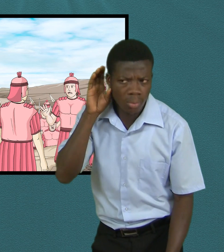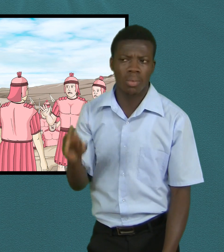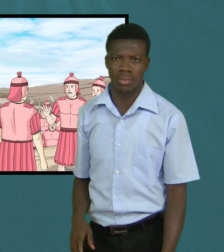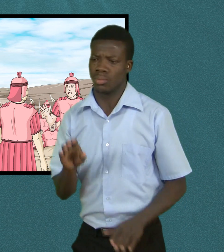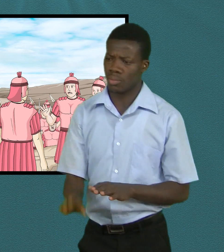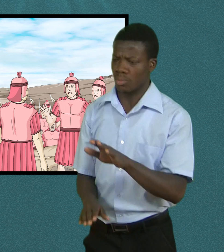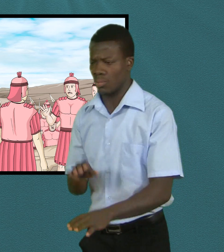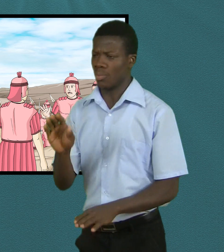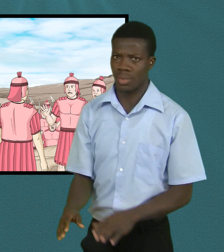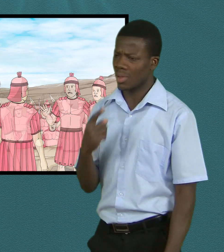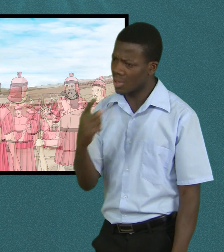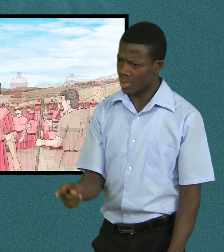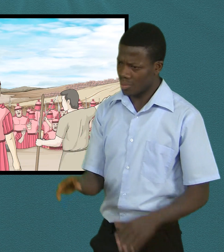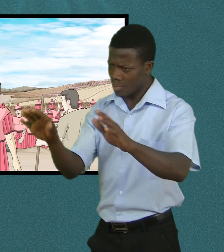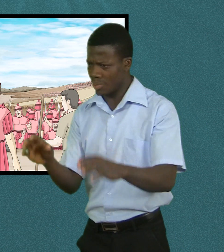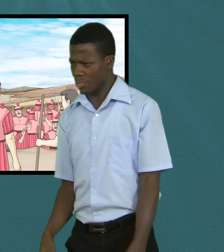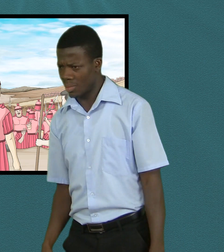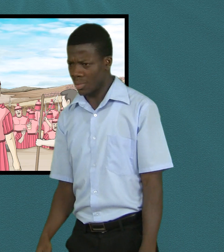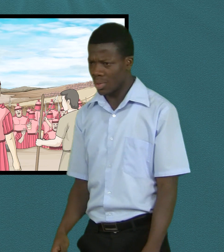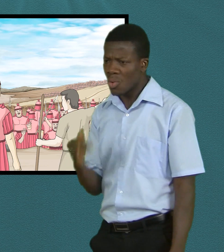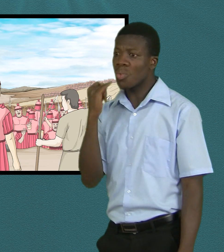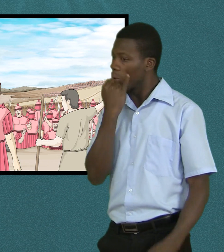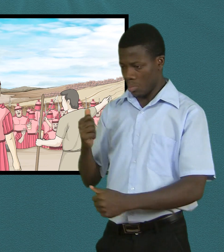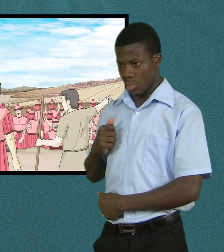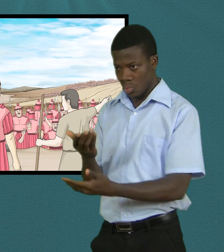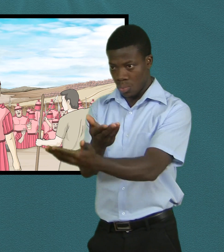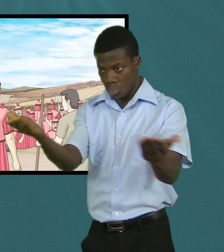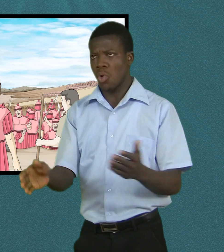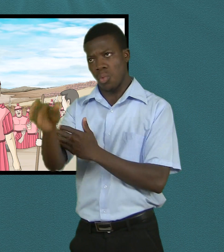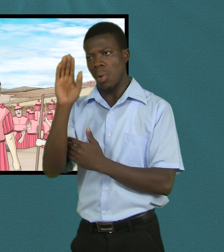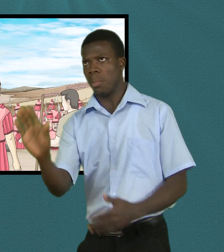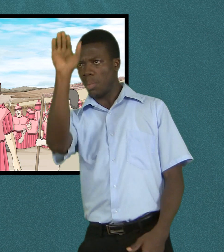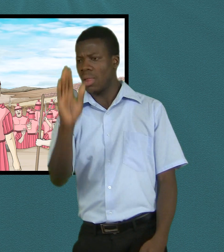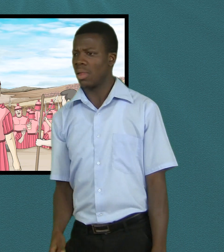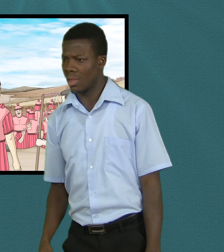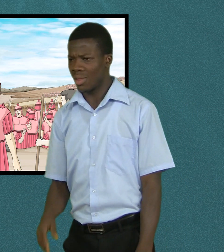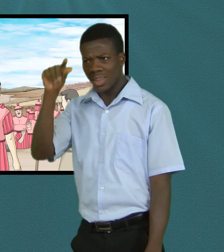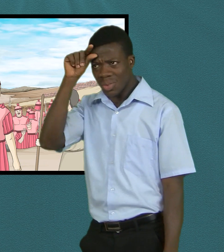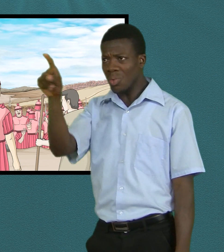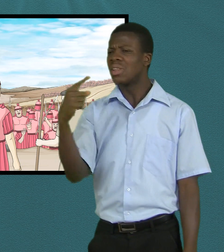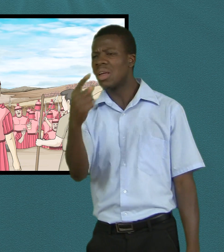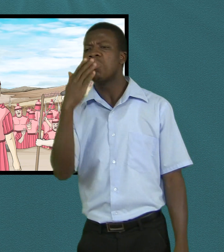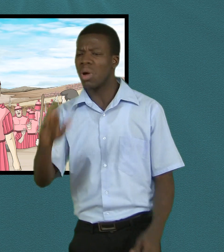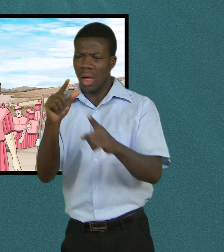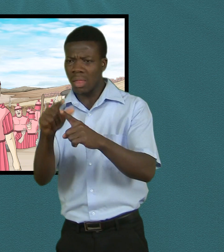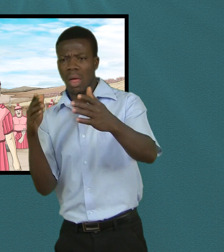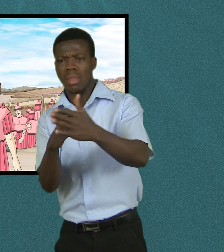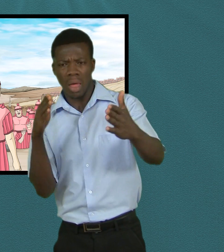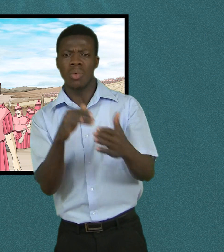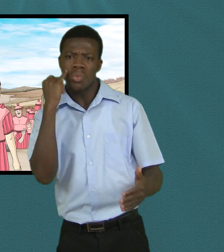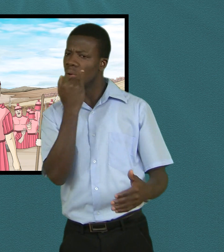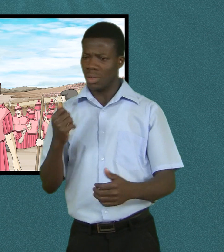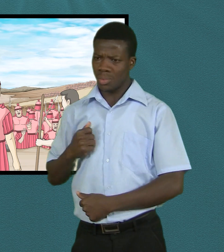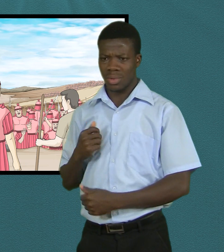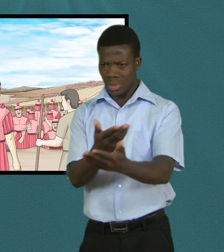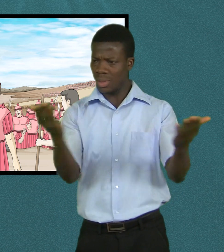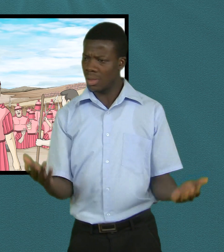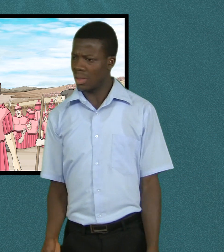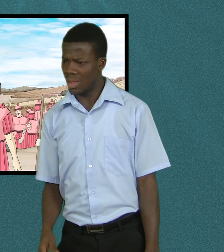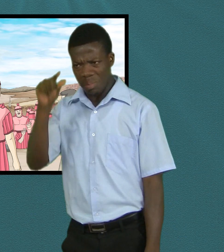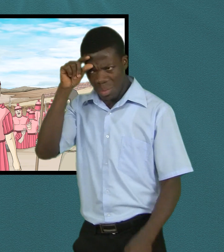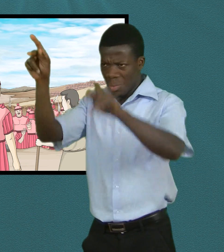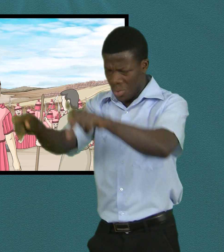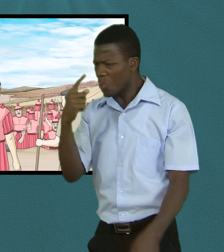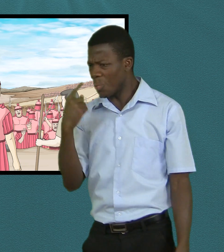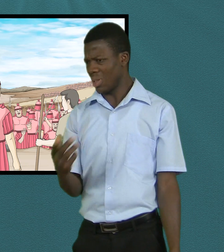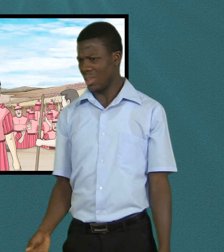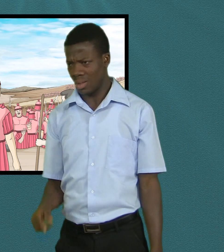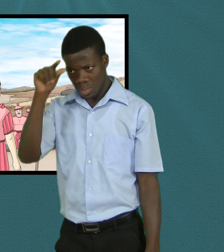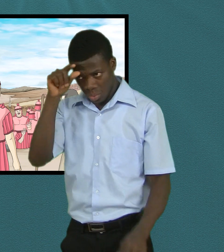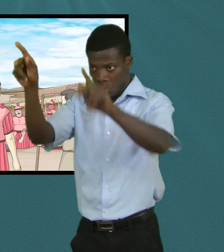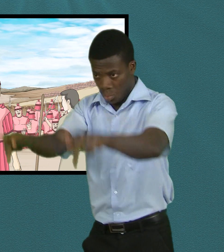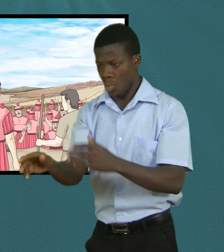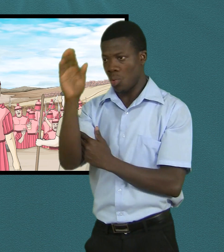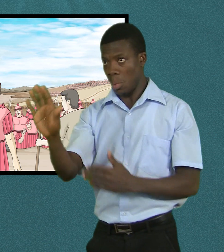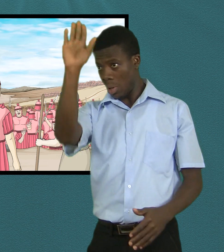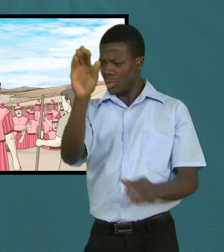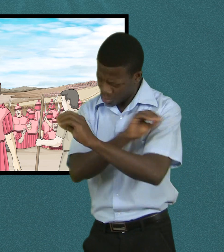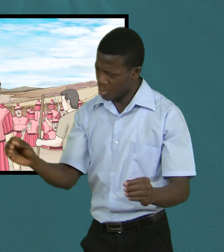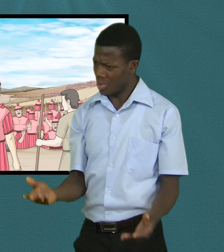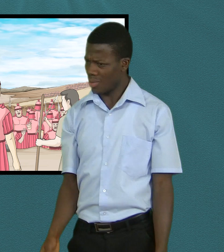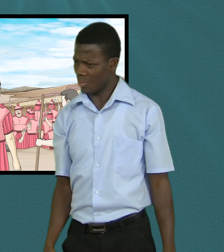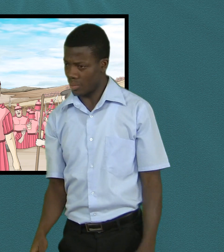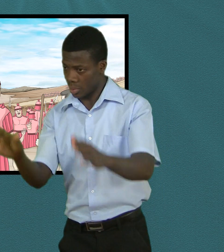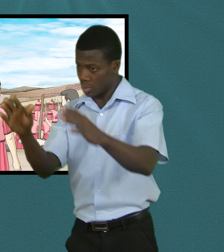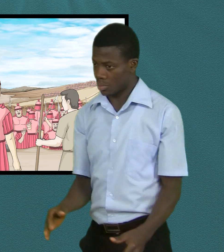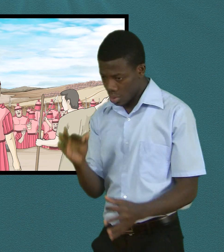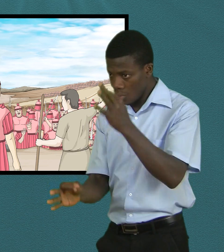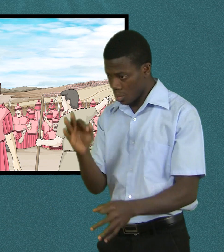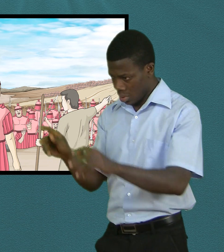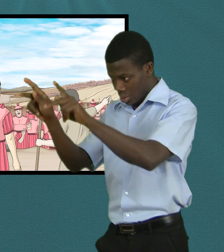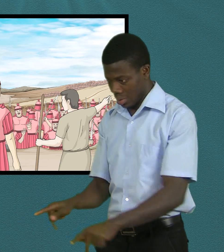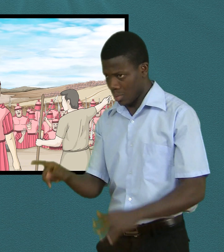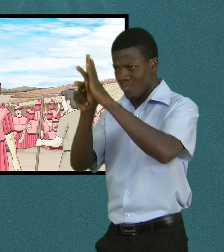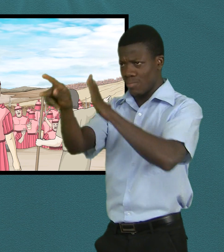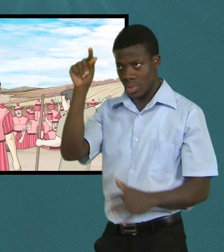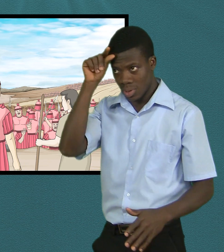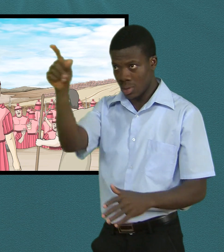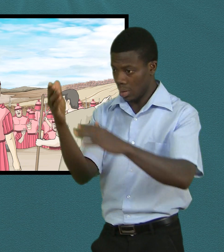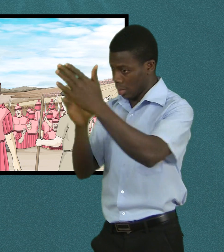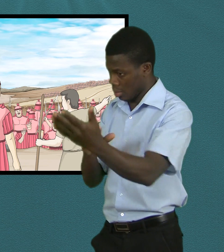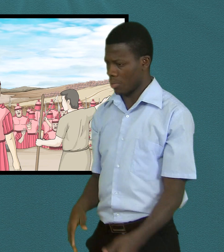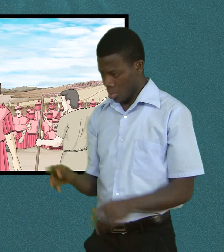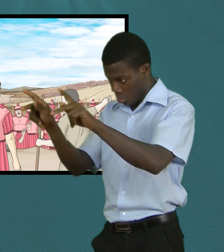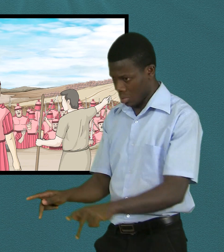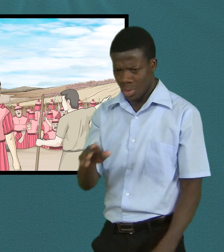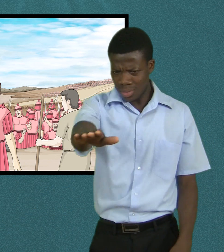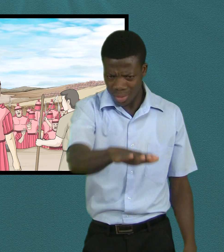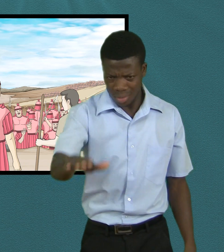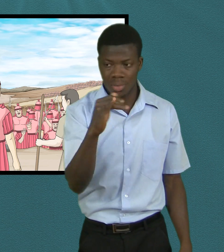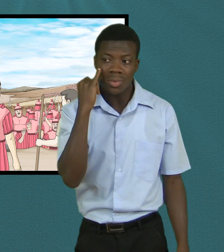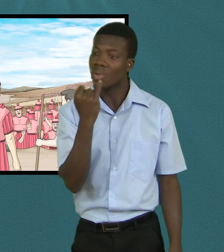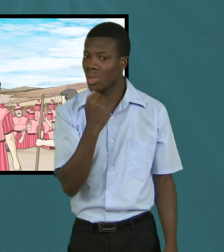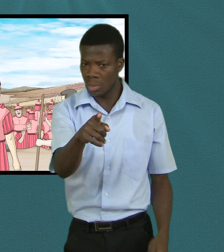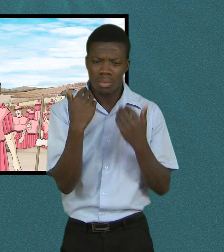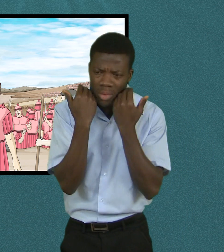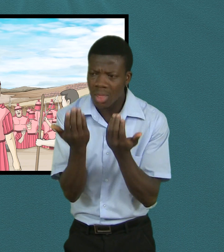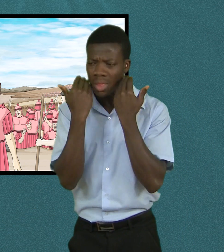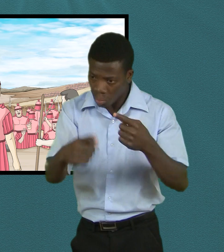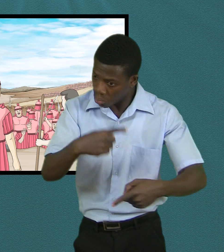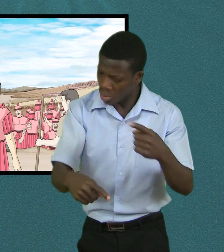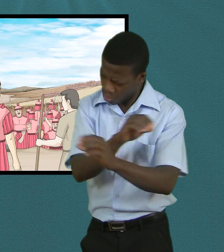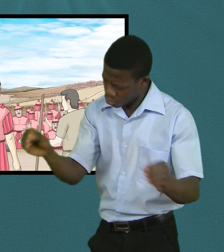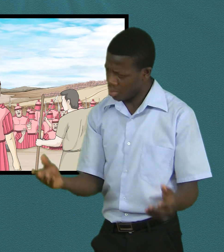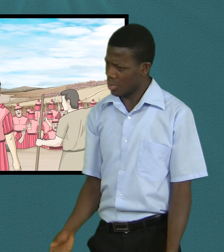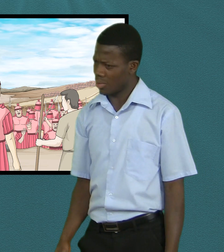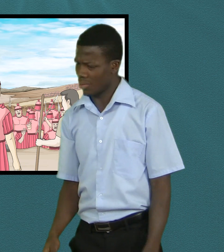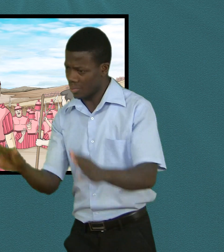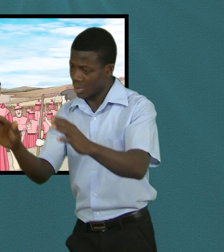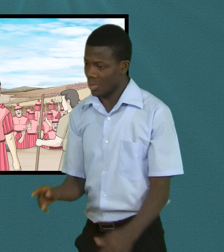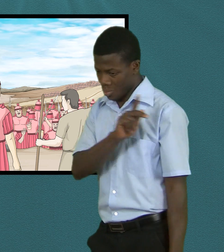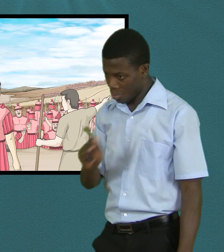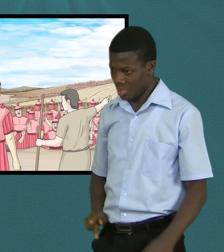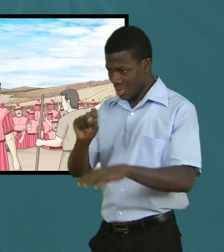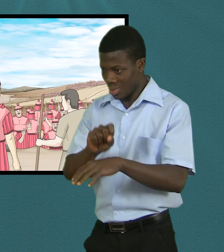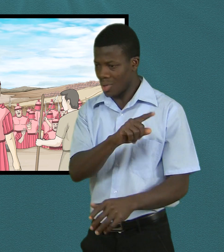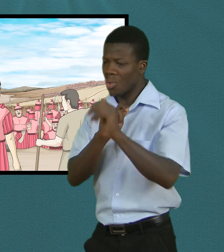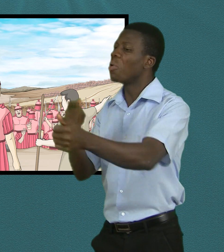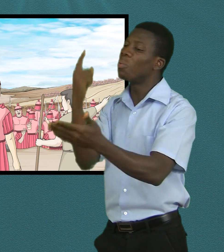David asked the men who were standing with him, “What will be done for the man who kills this Philistine and removes this disgrace from Israel?